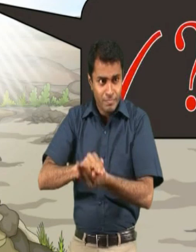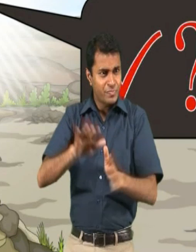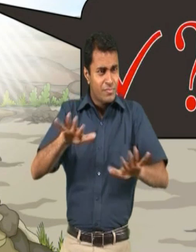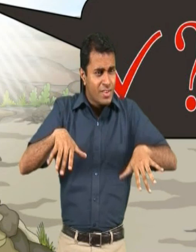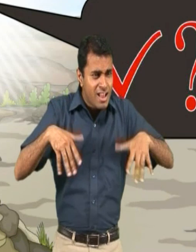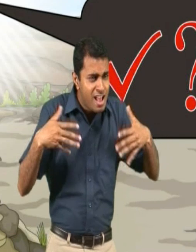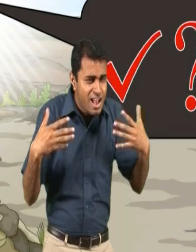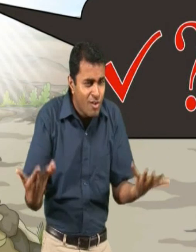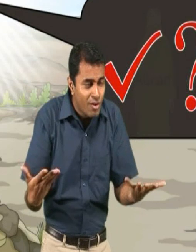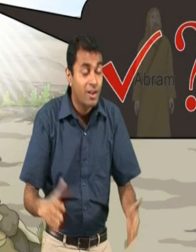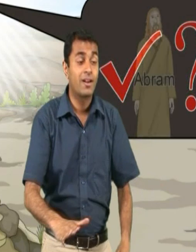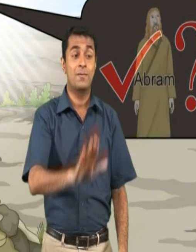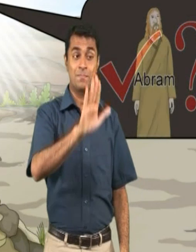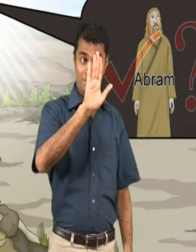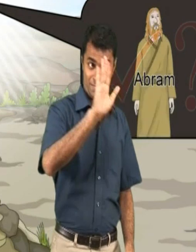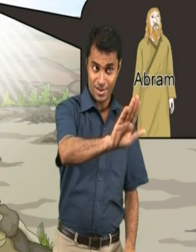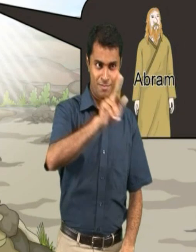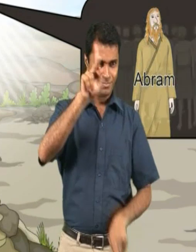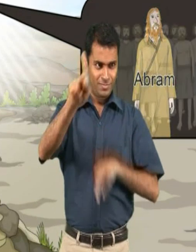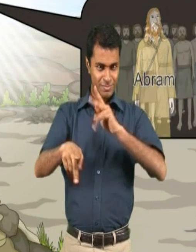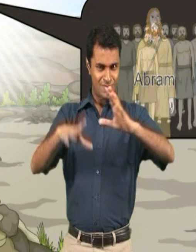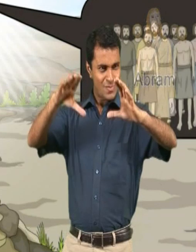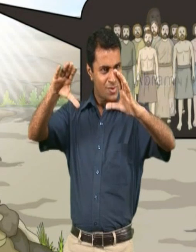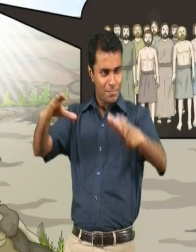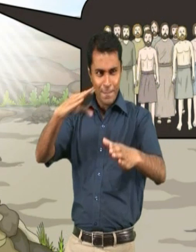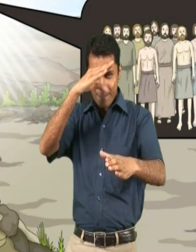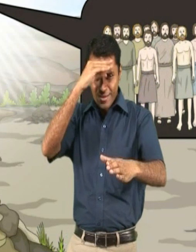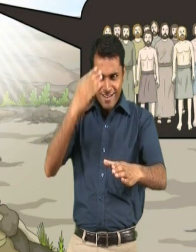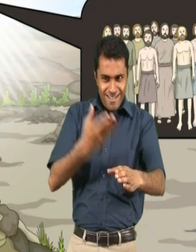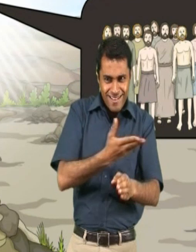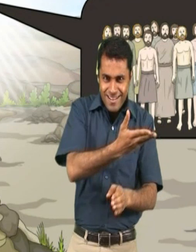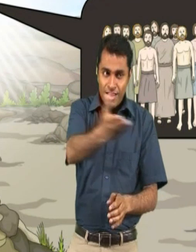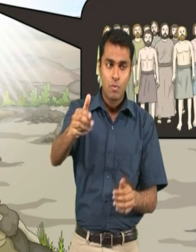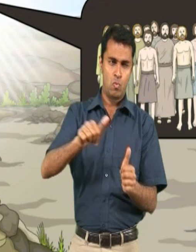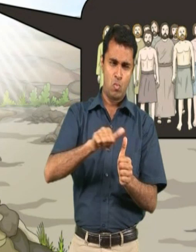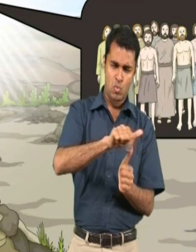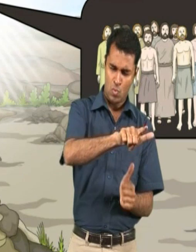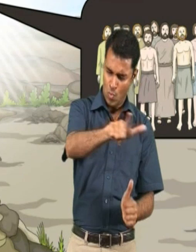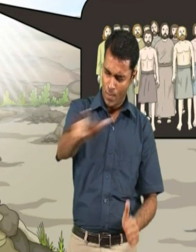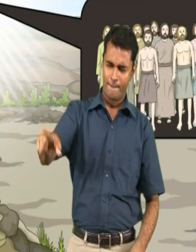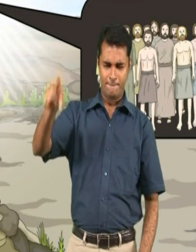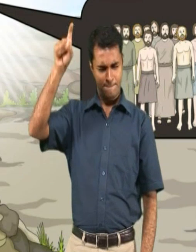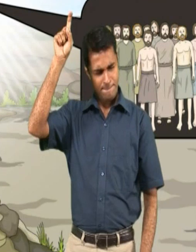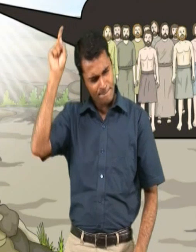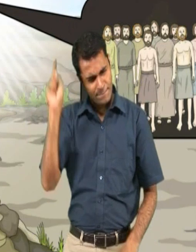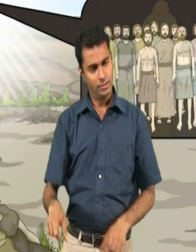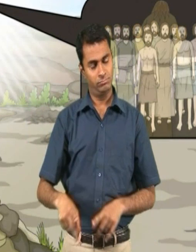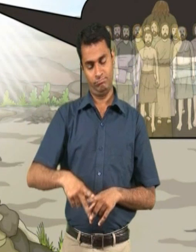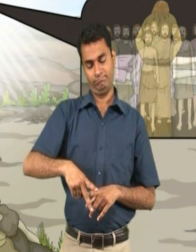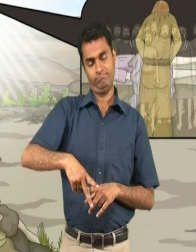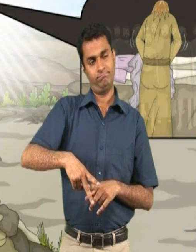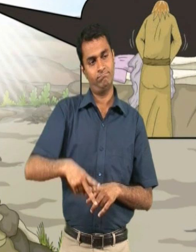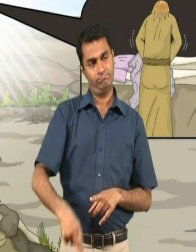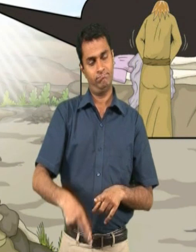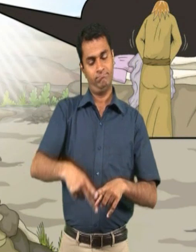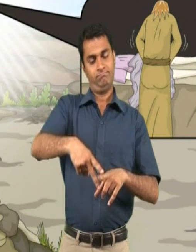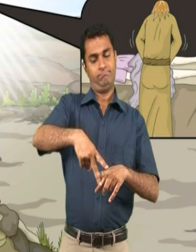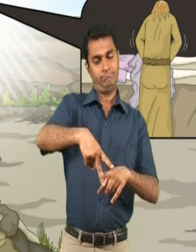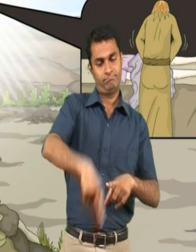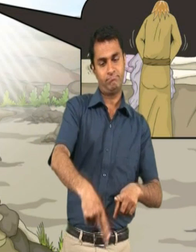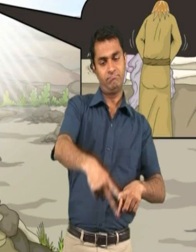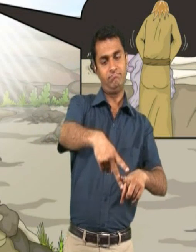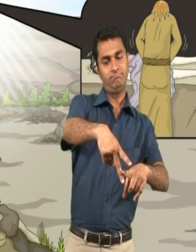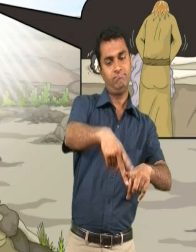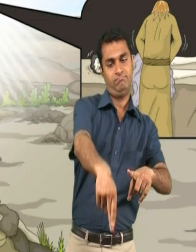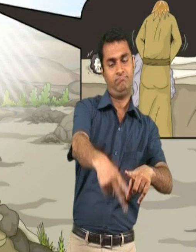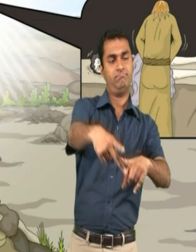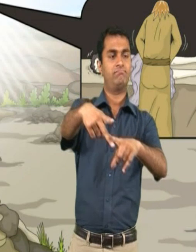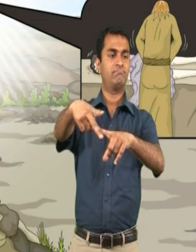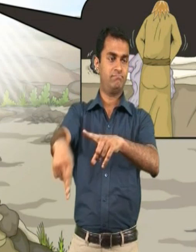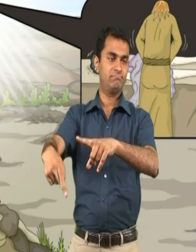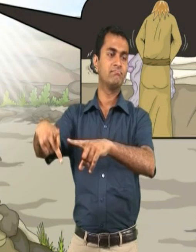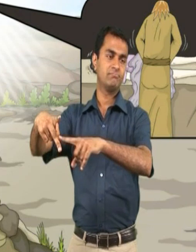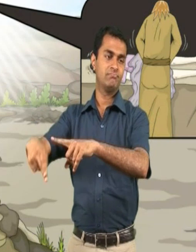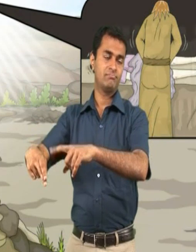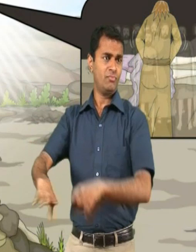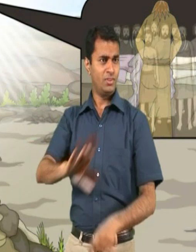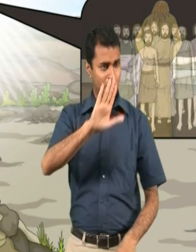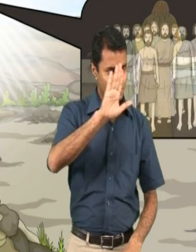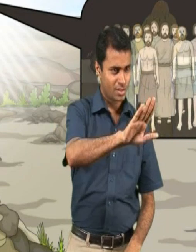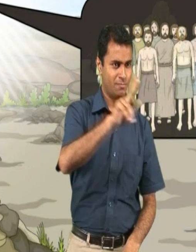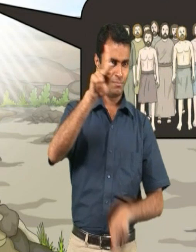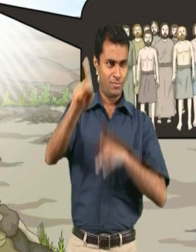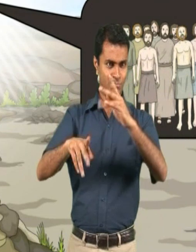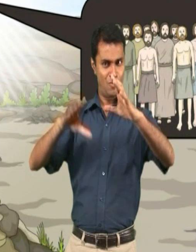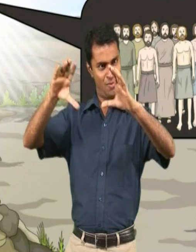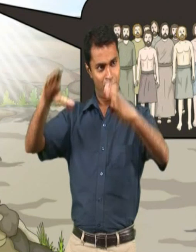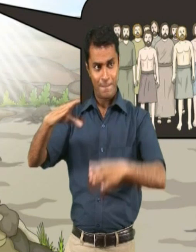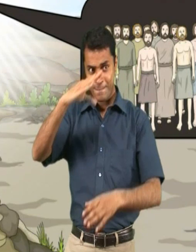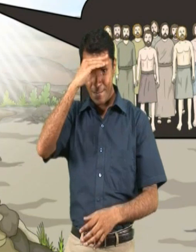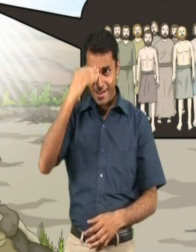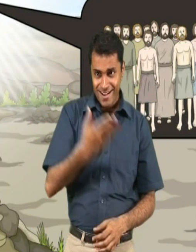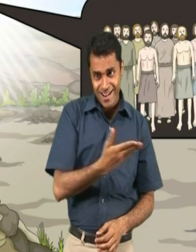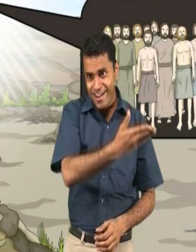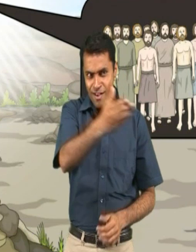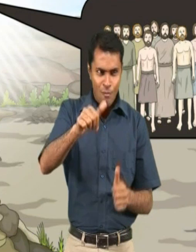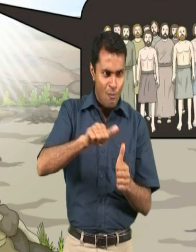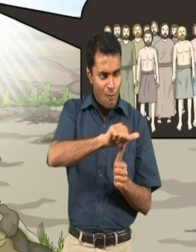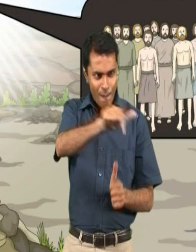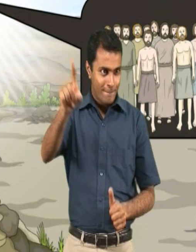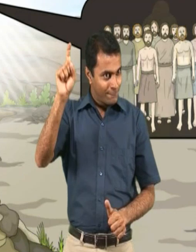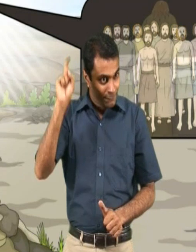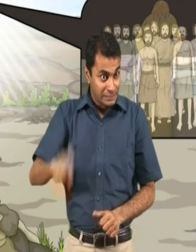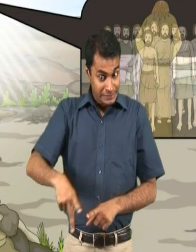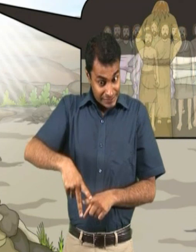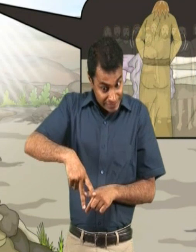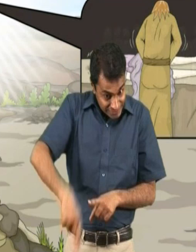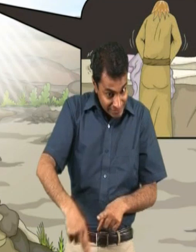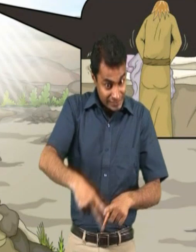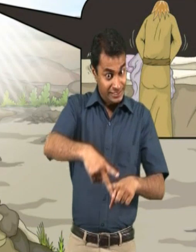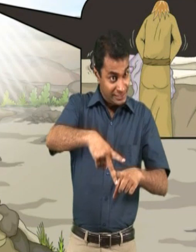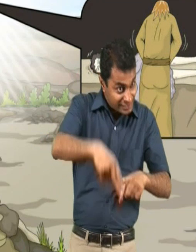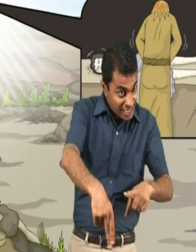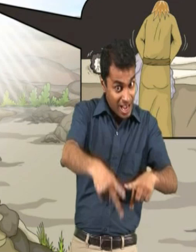This is My covenant with you and your descendants after you, which you are to keep: Every male among you must be circumcised.